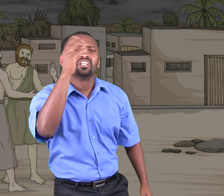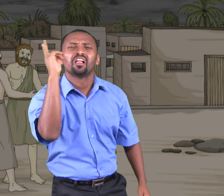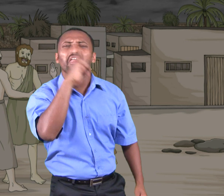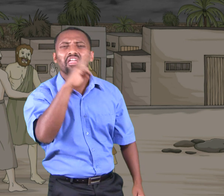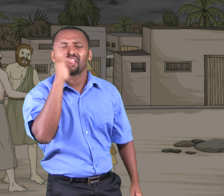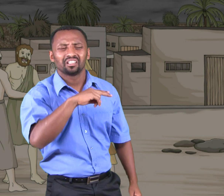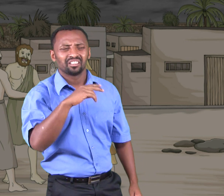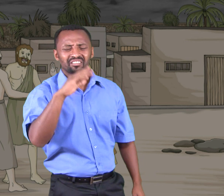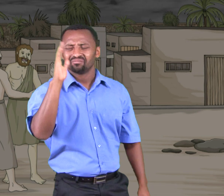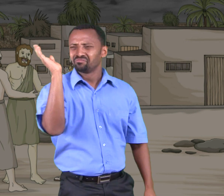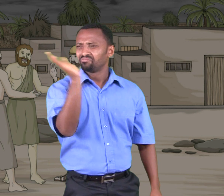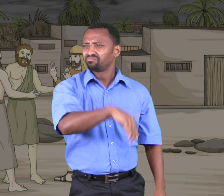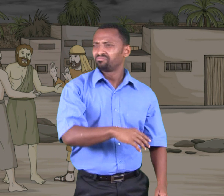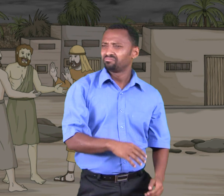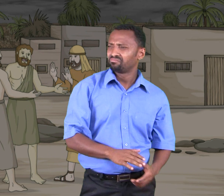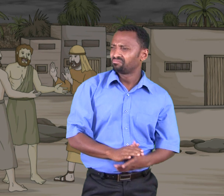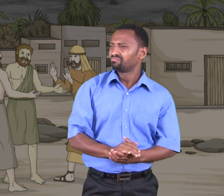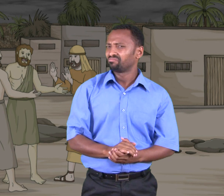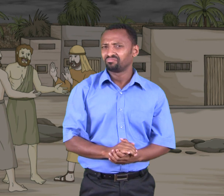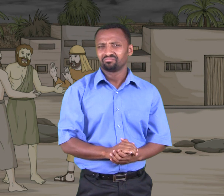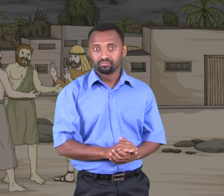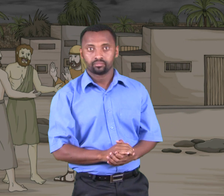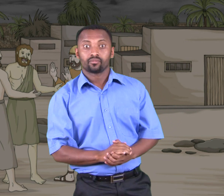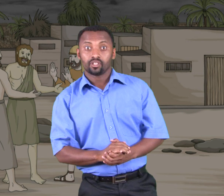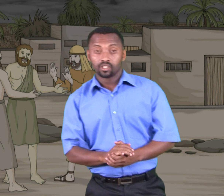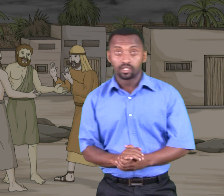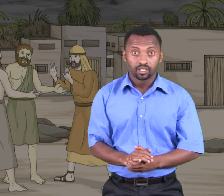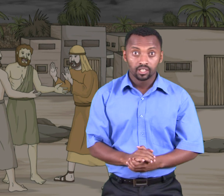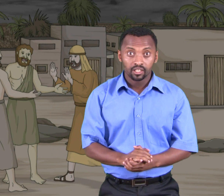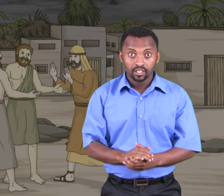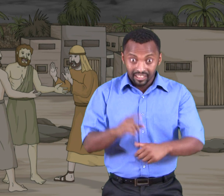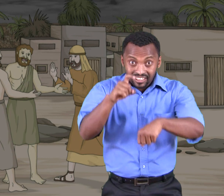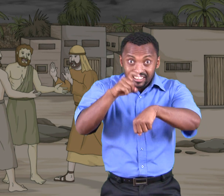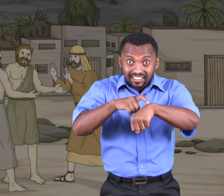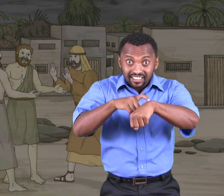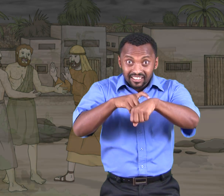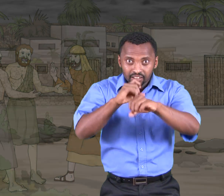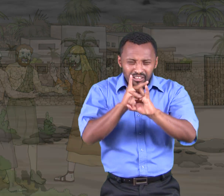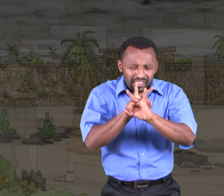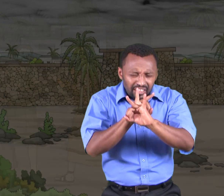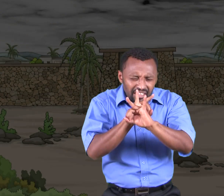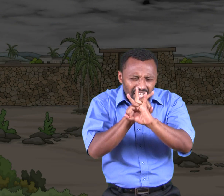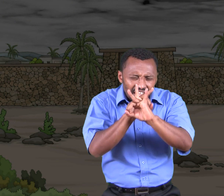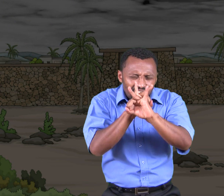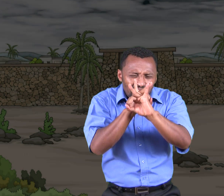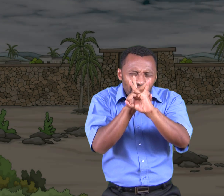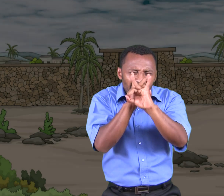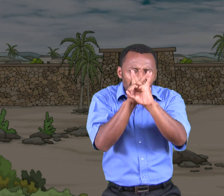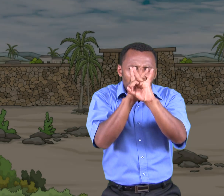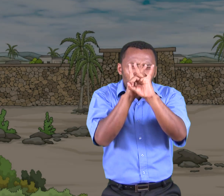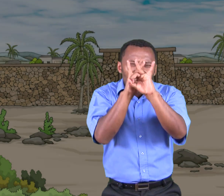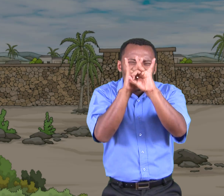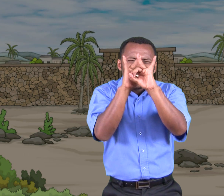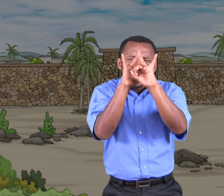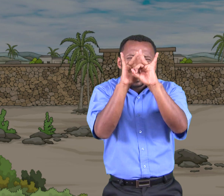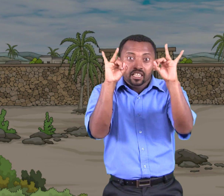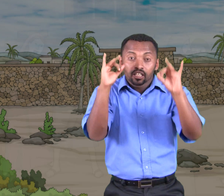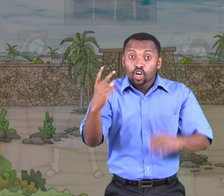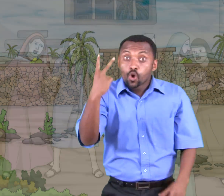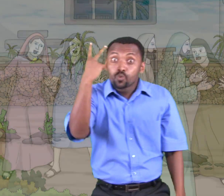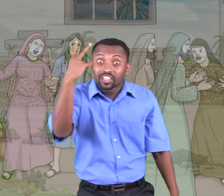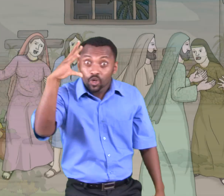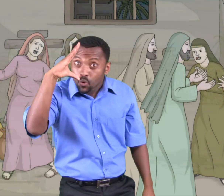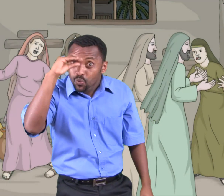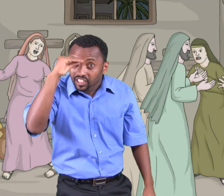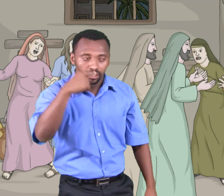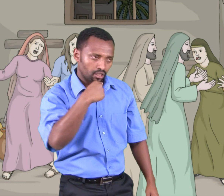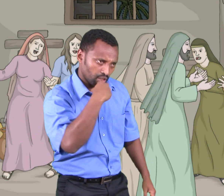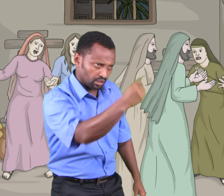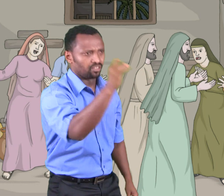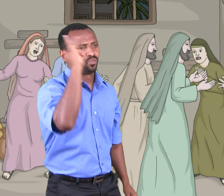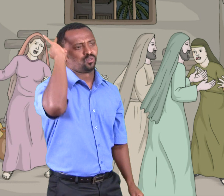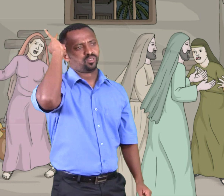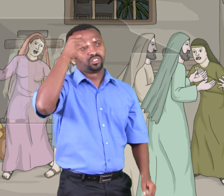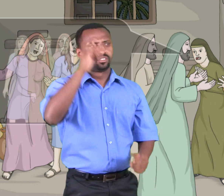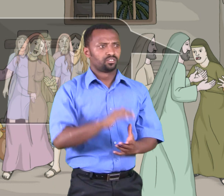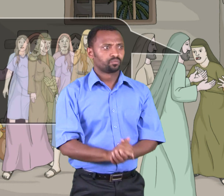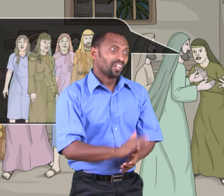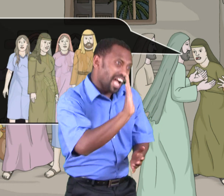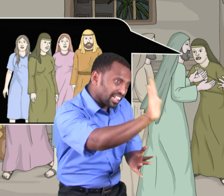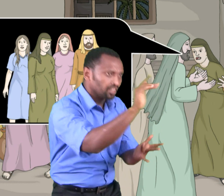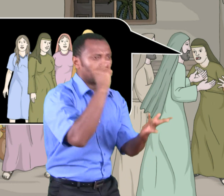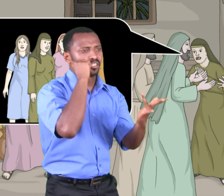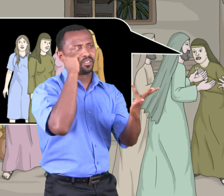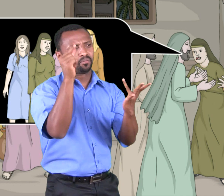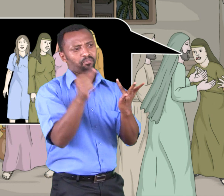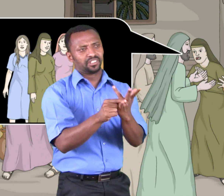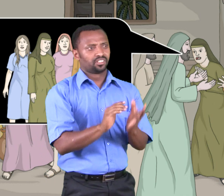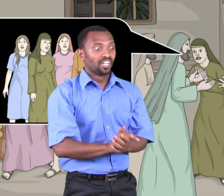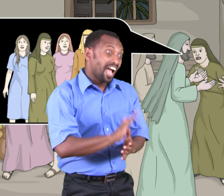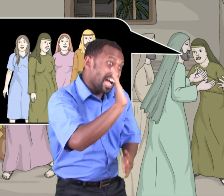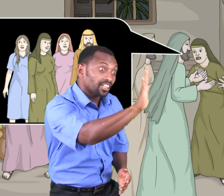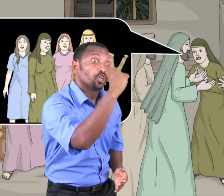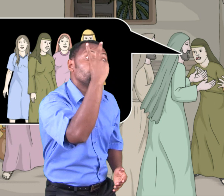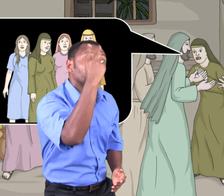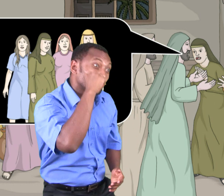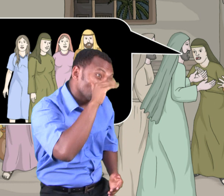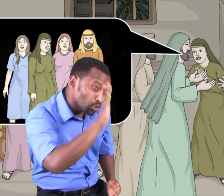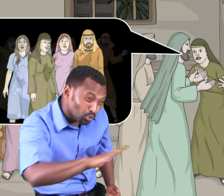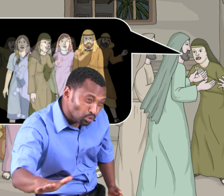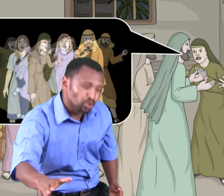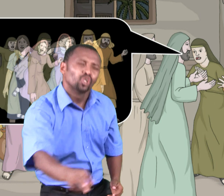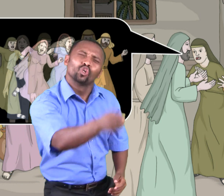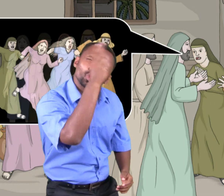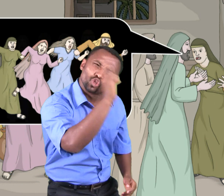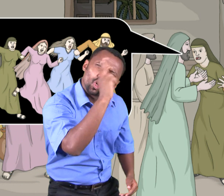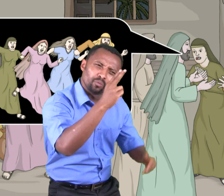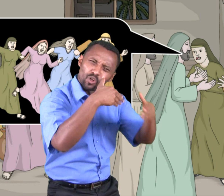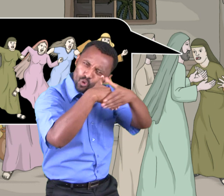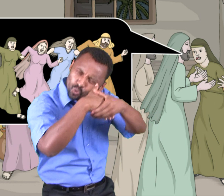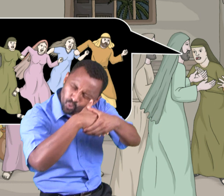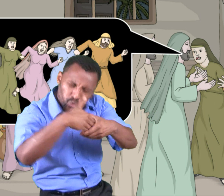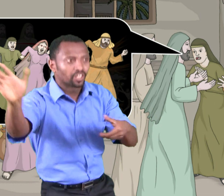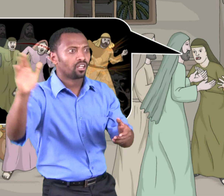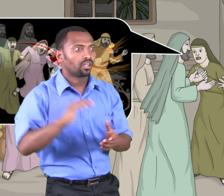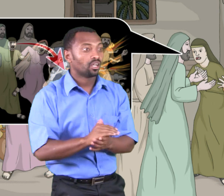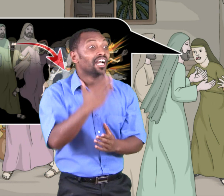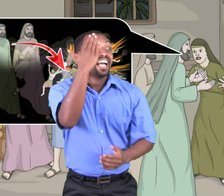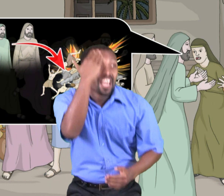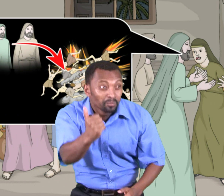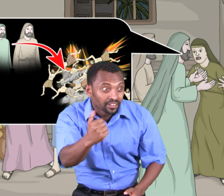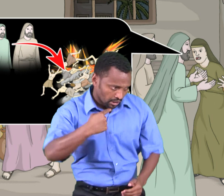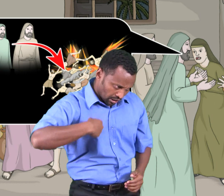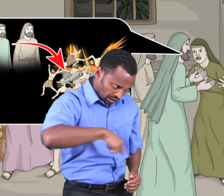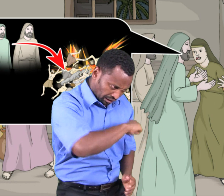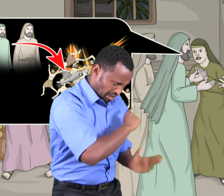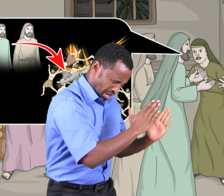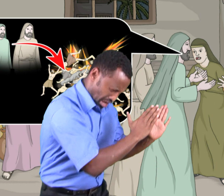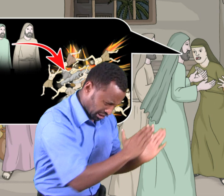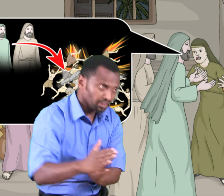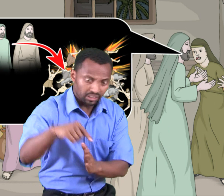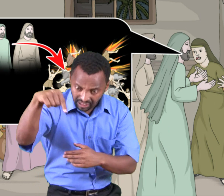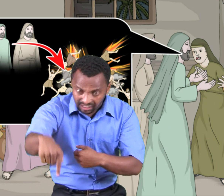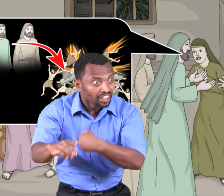At daybreak the angels hurried Lot along, saying, “Get up!